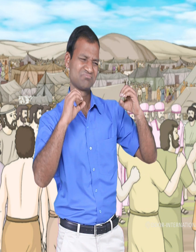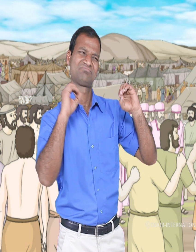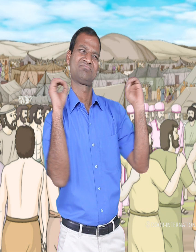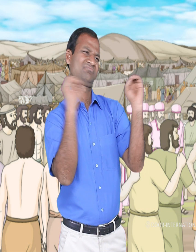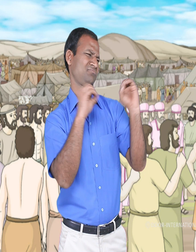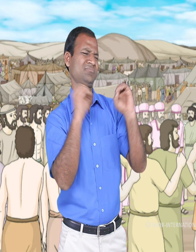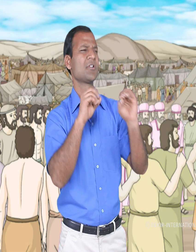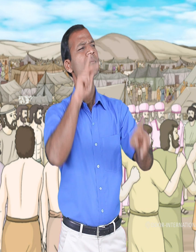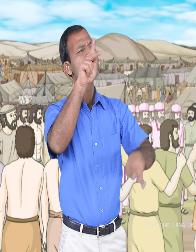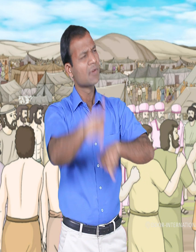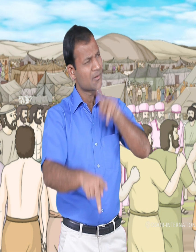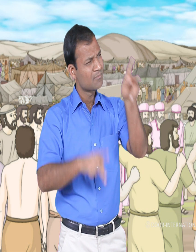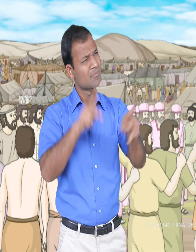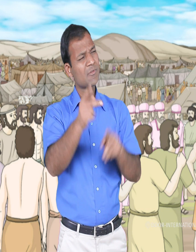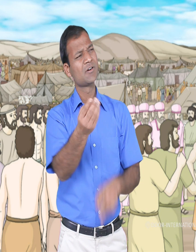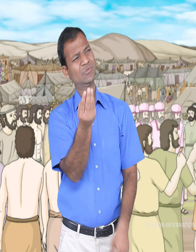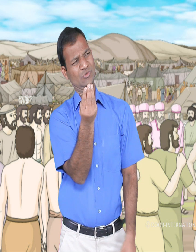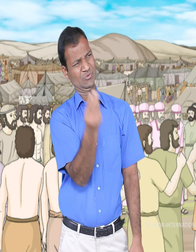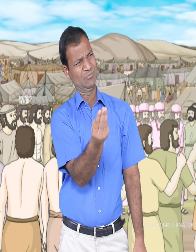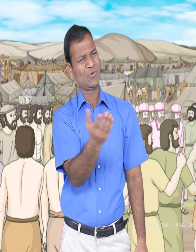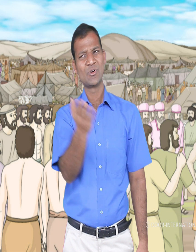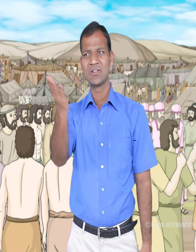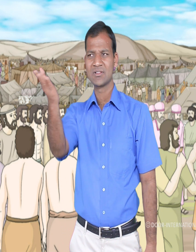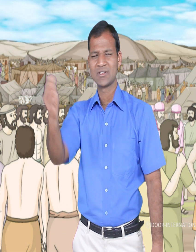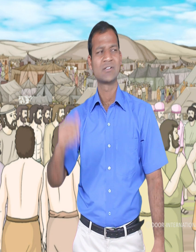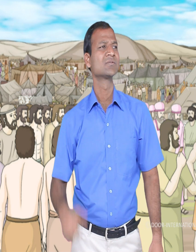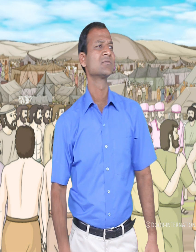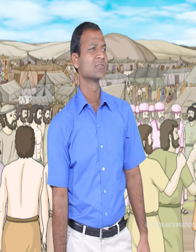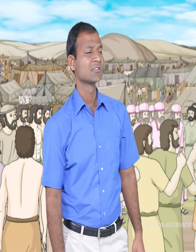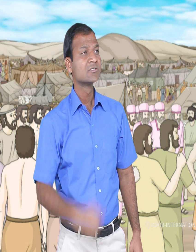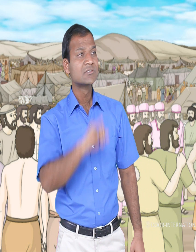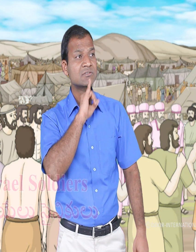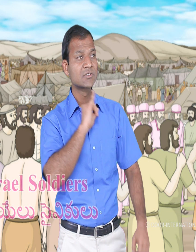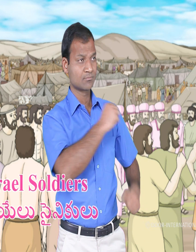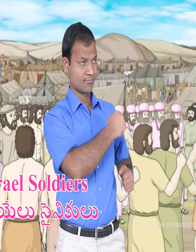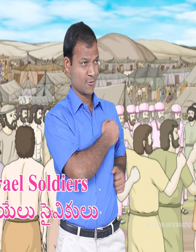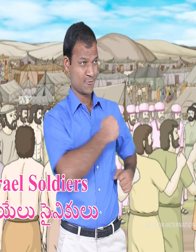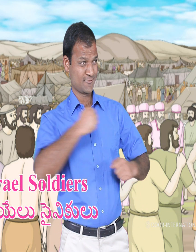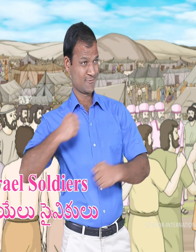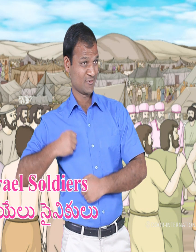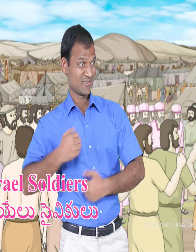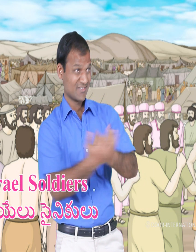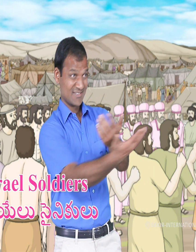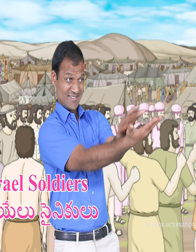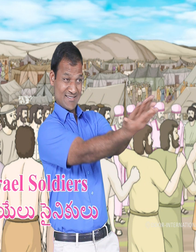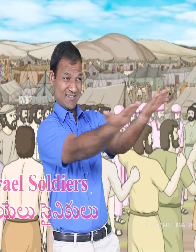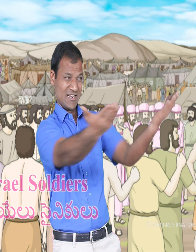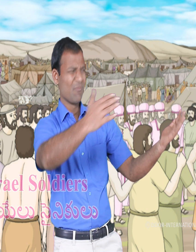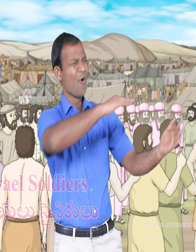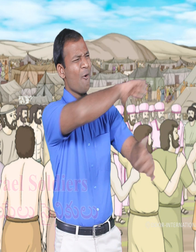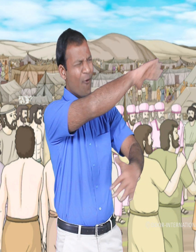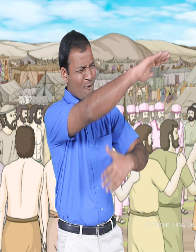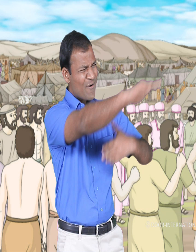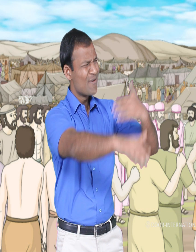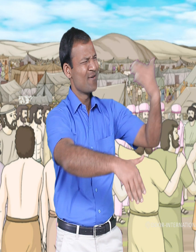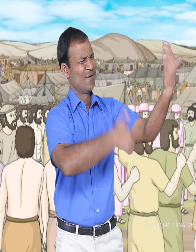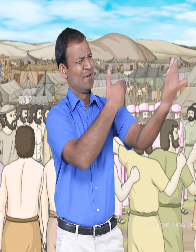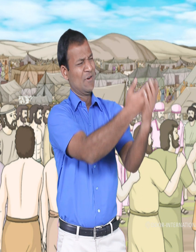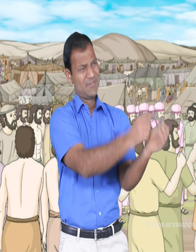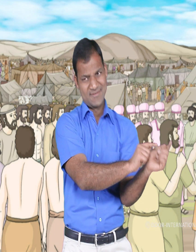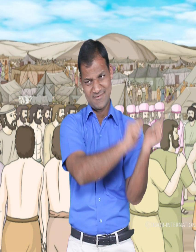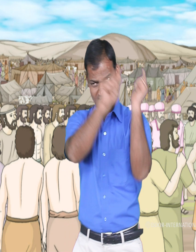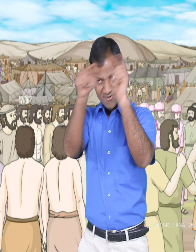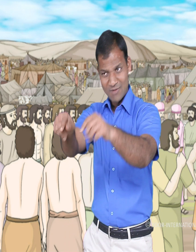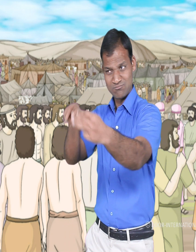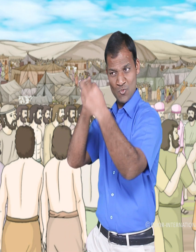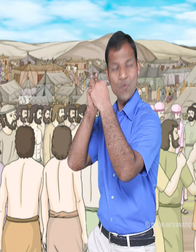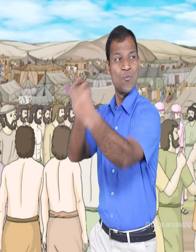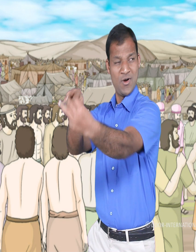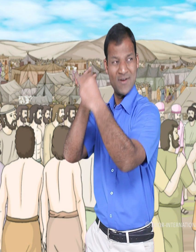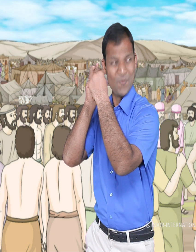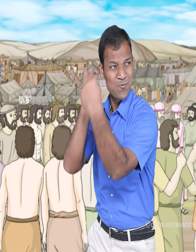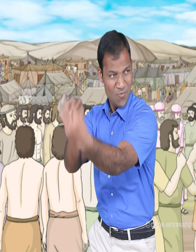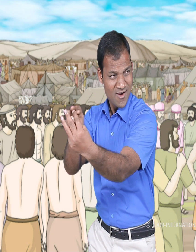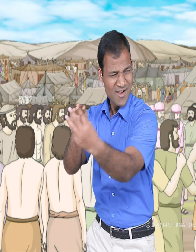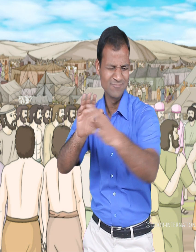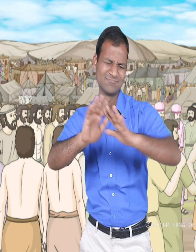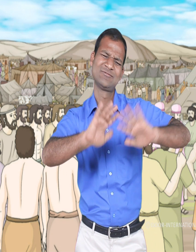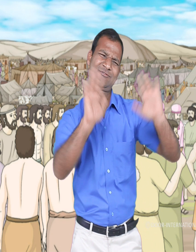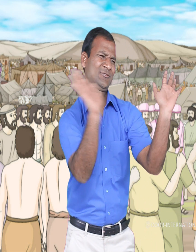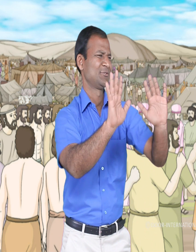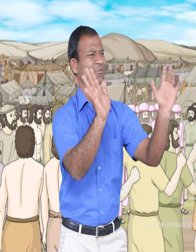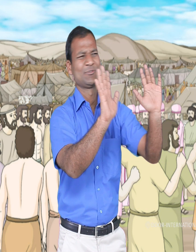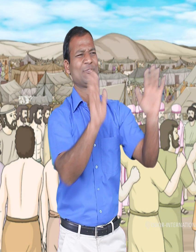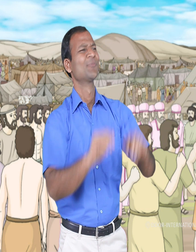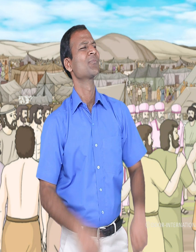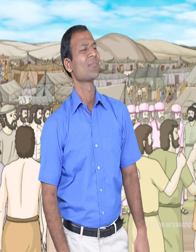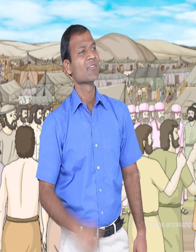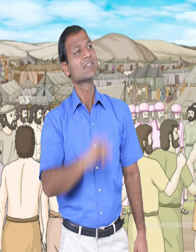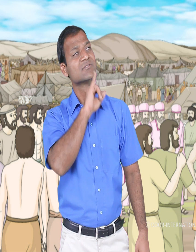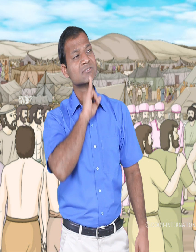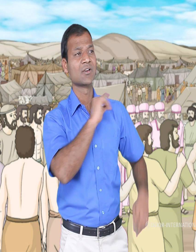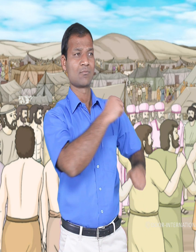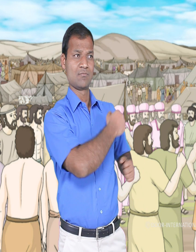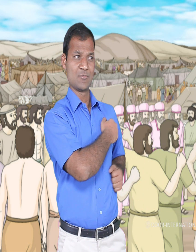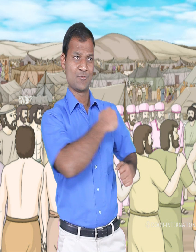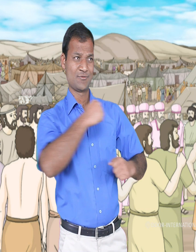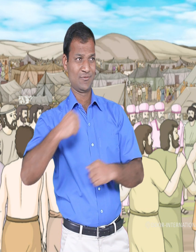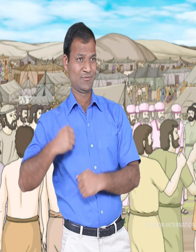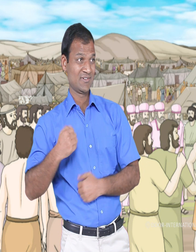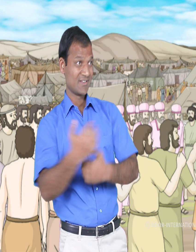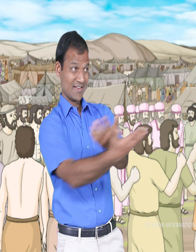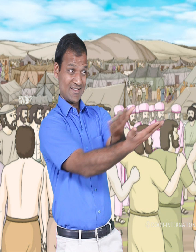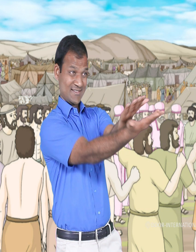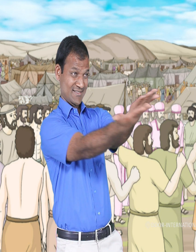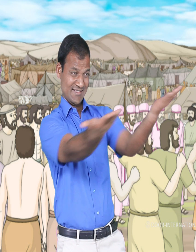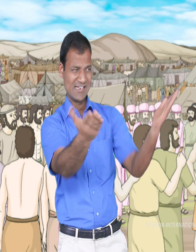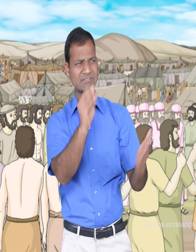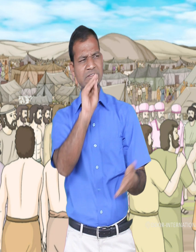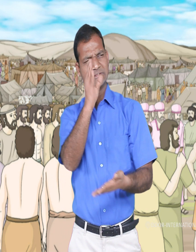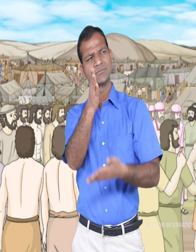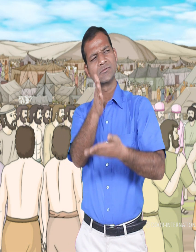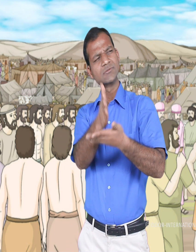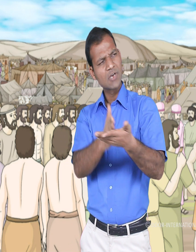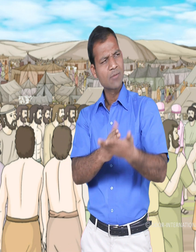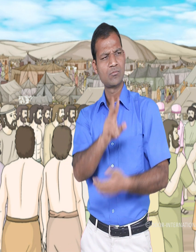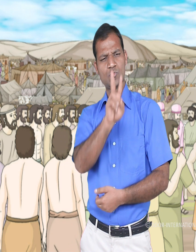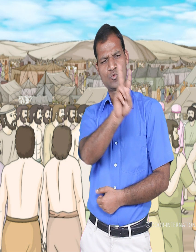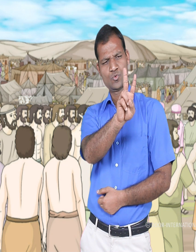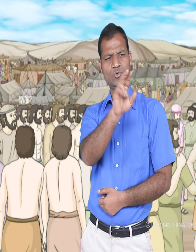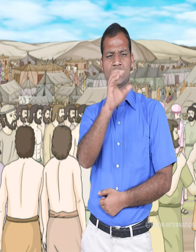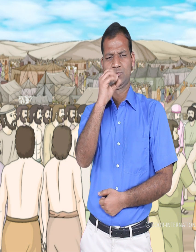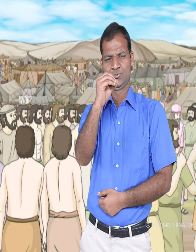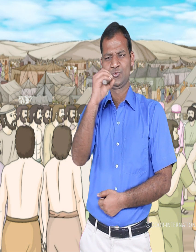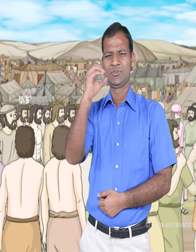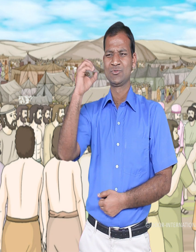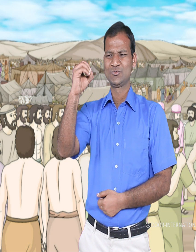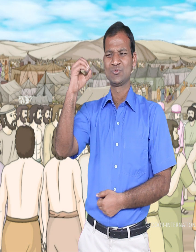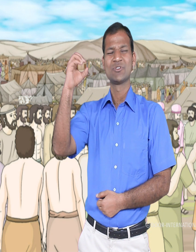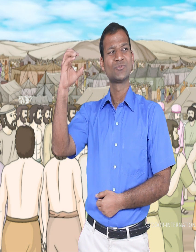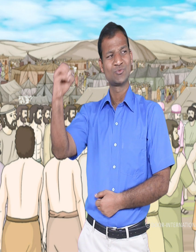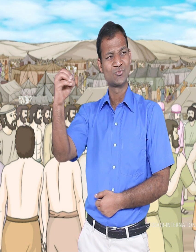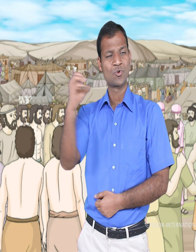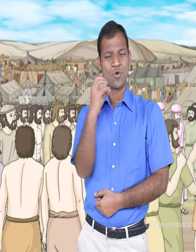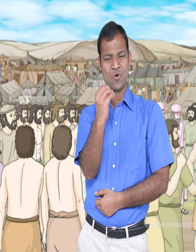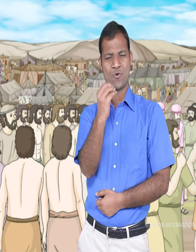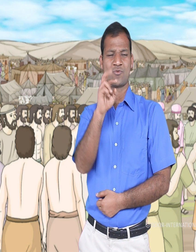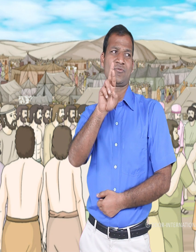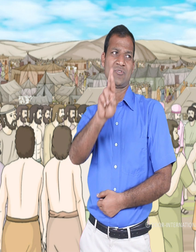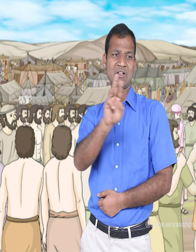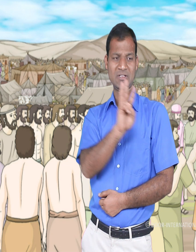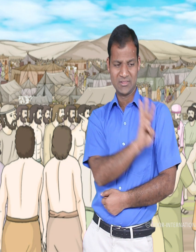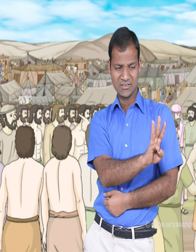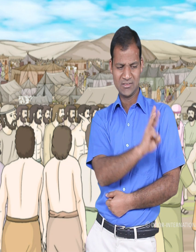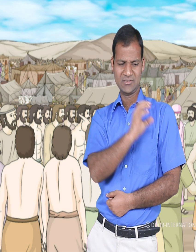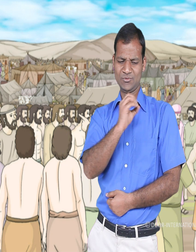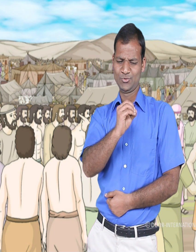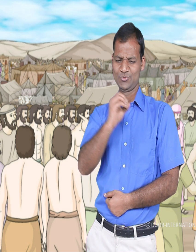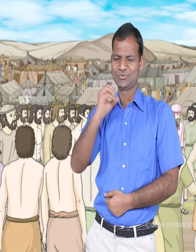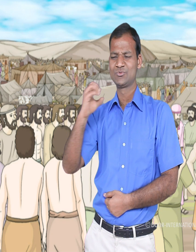two or three thousand men are enough to go up and attack Ai.